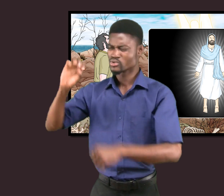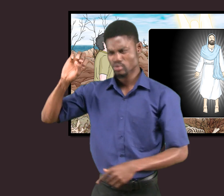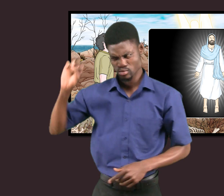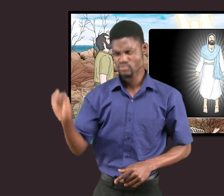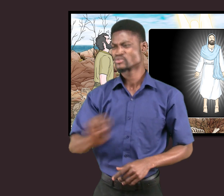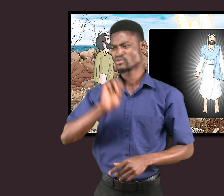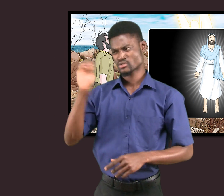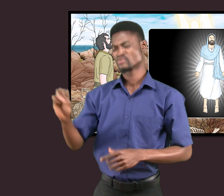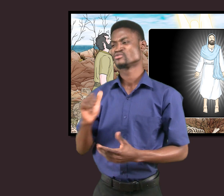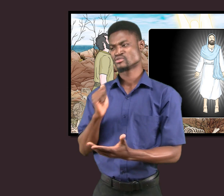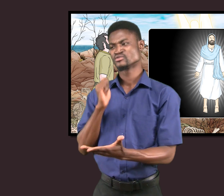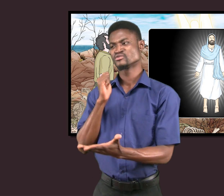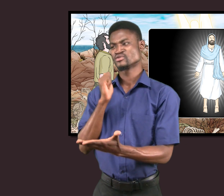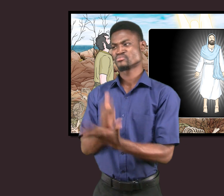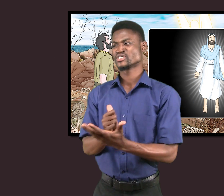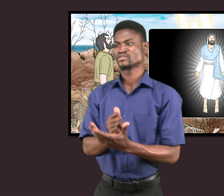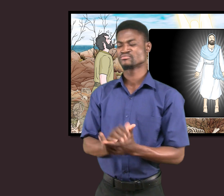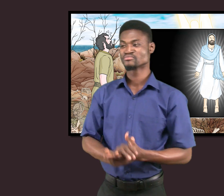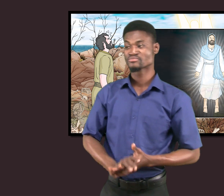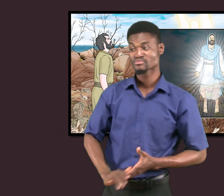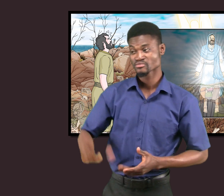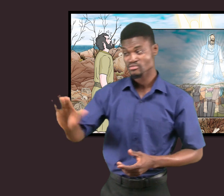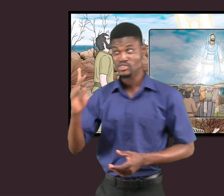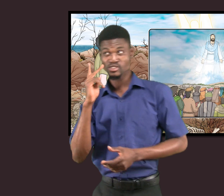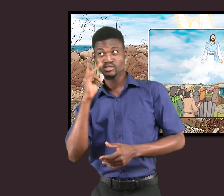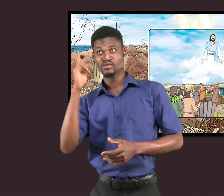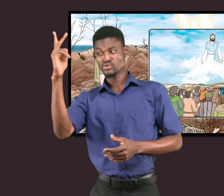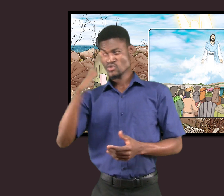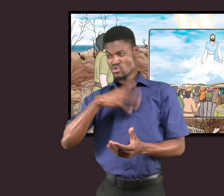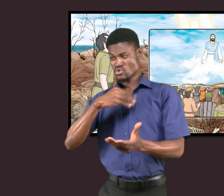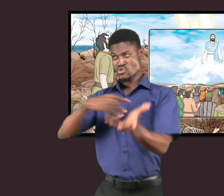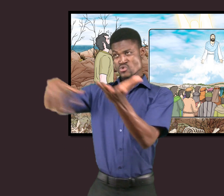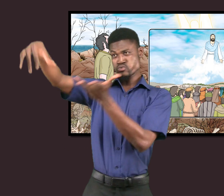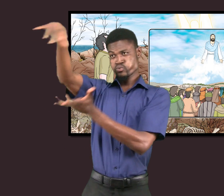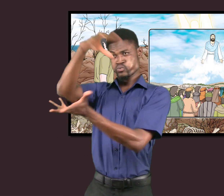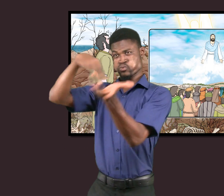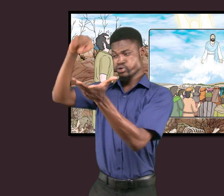Amen.